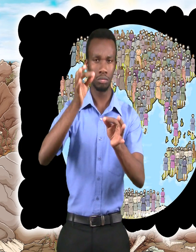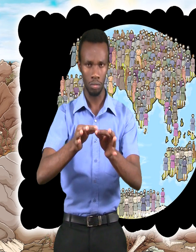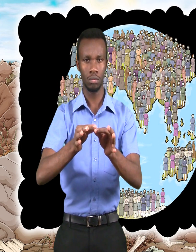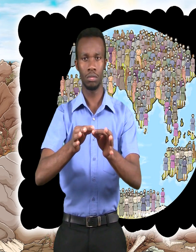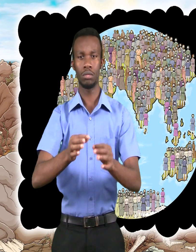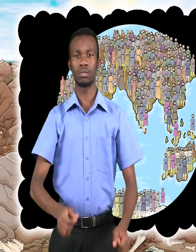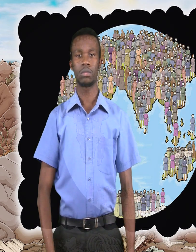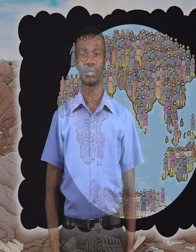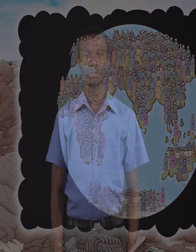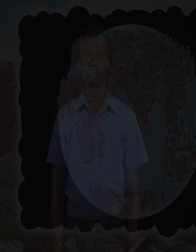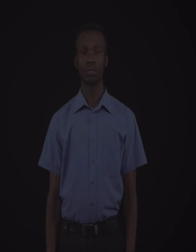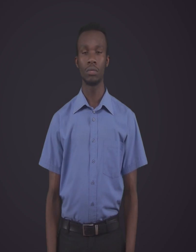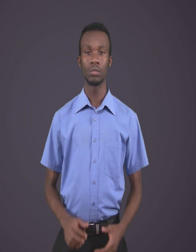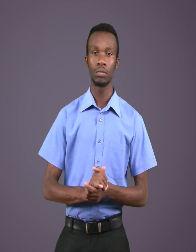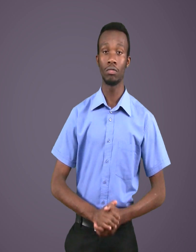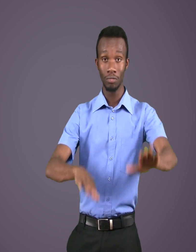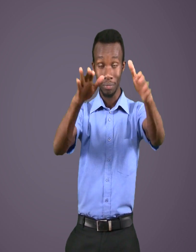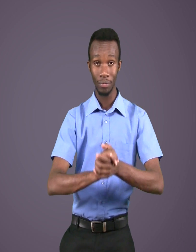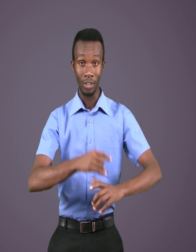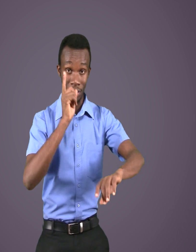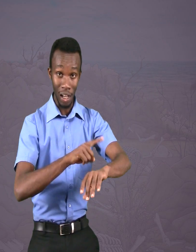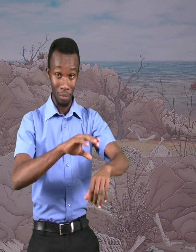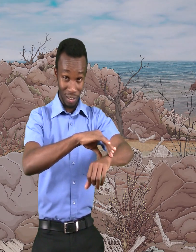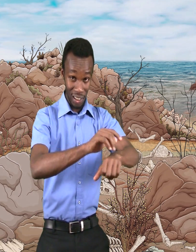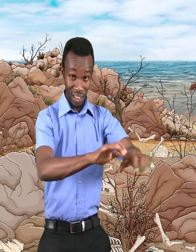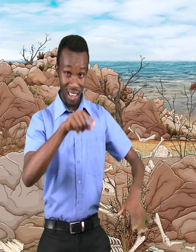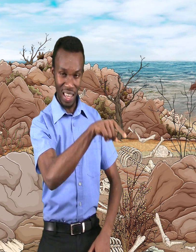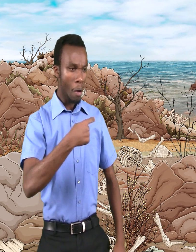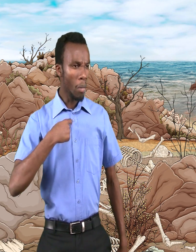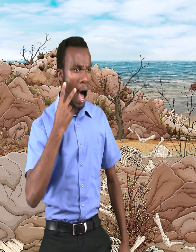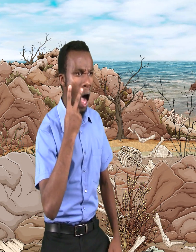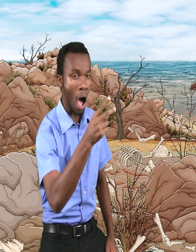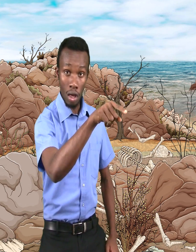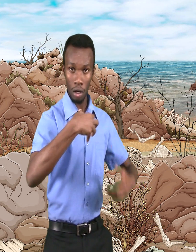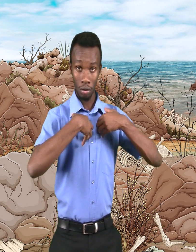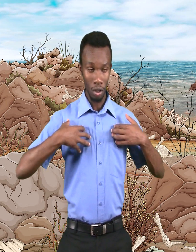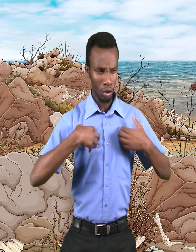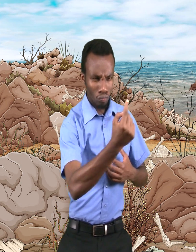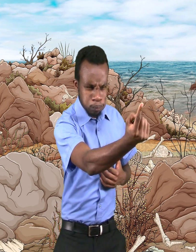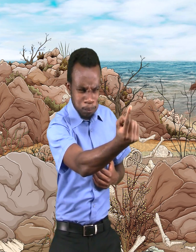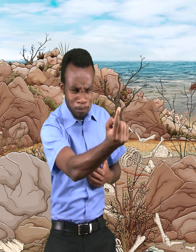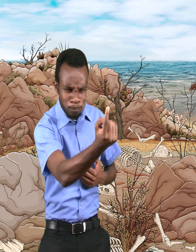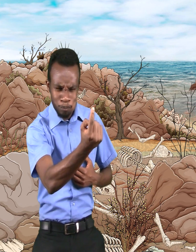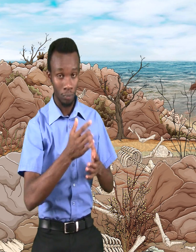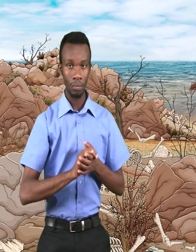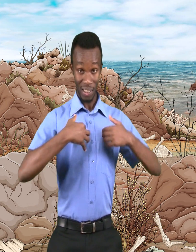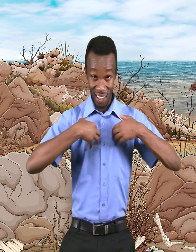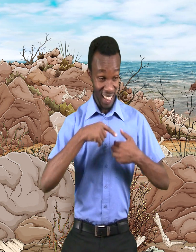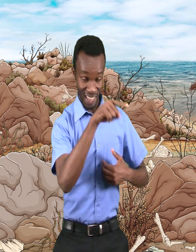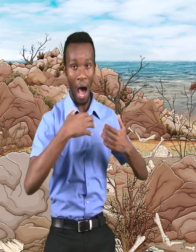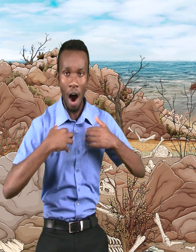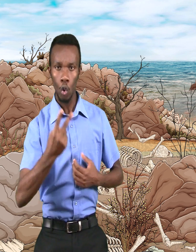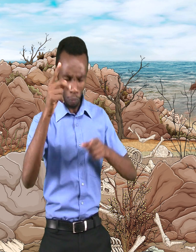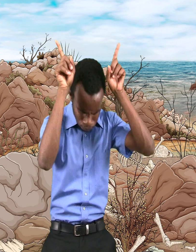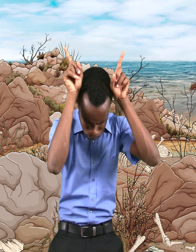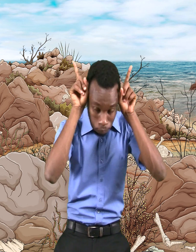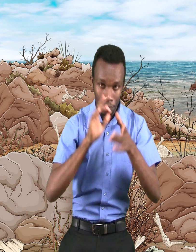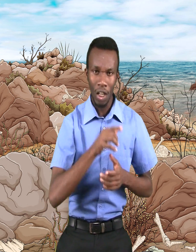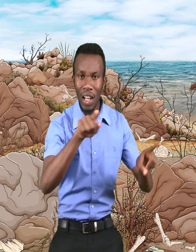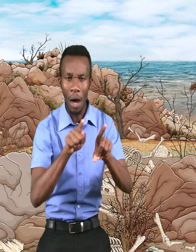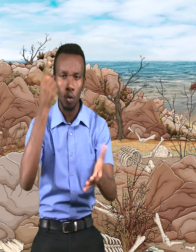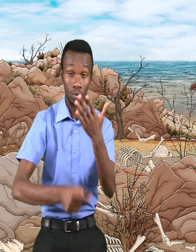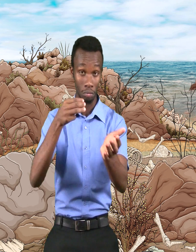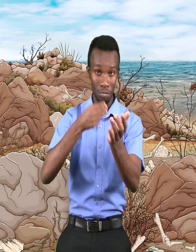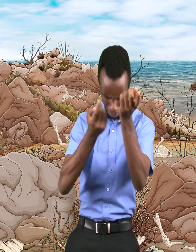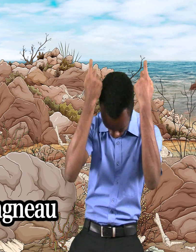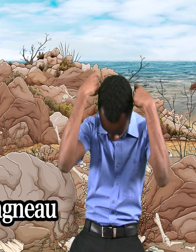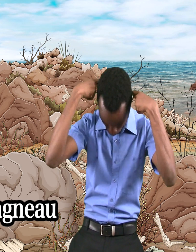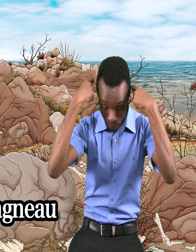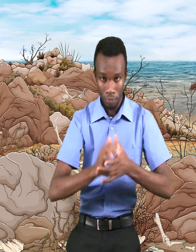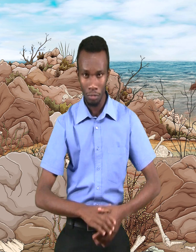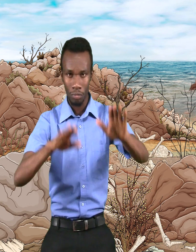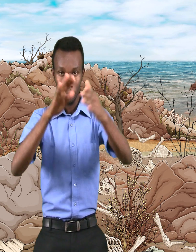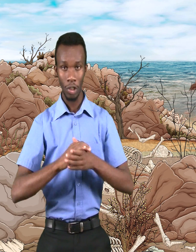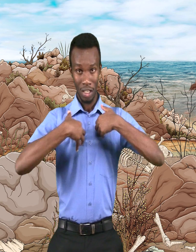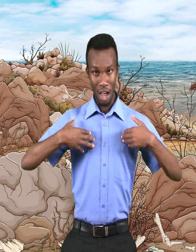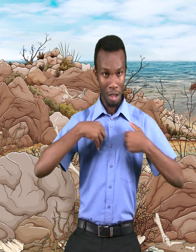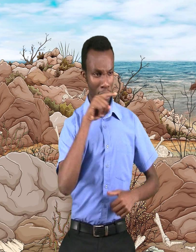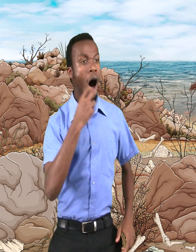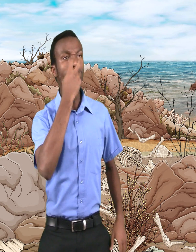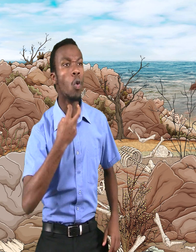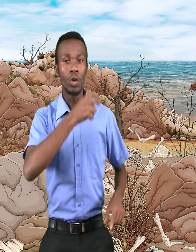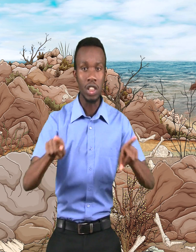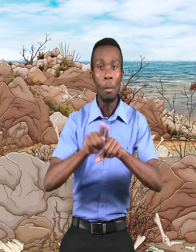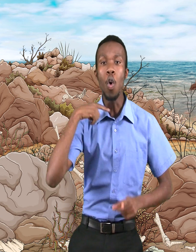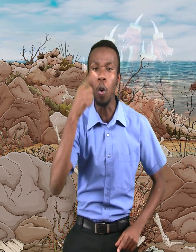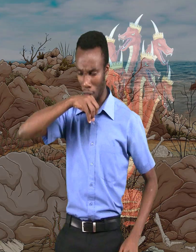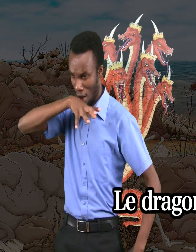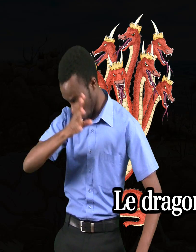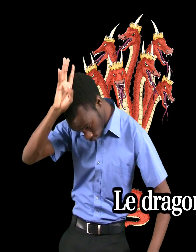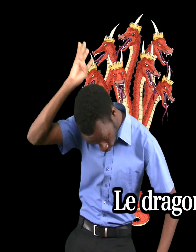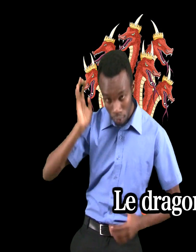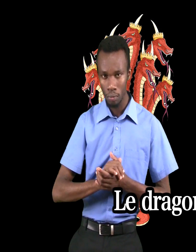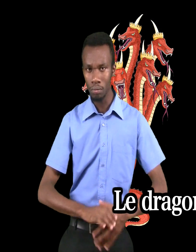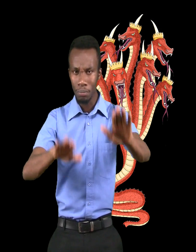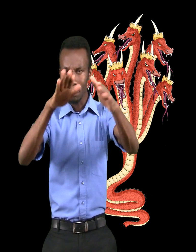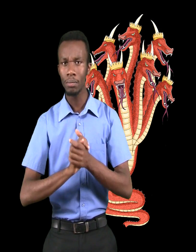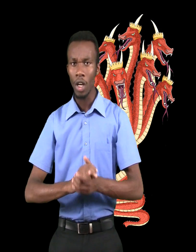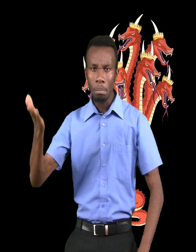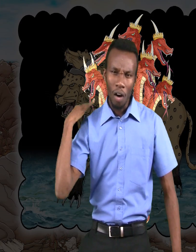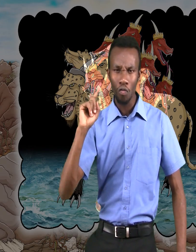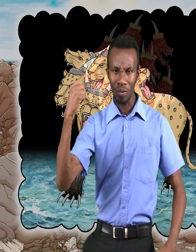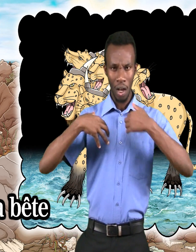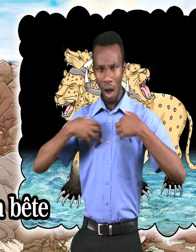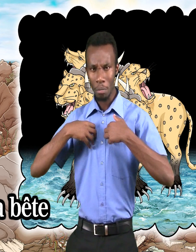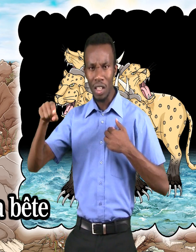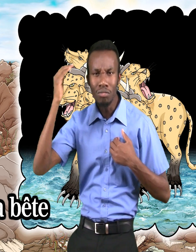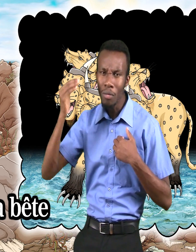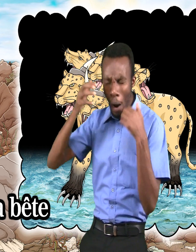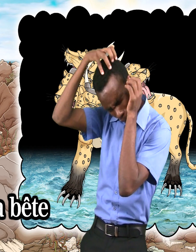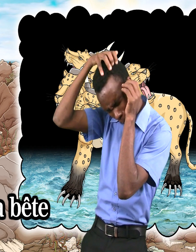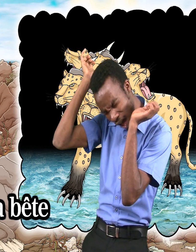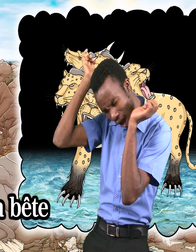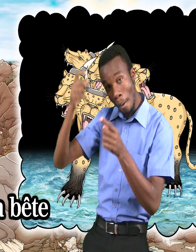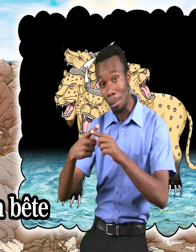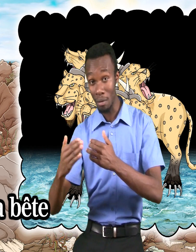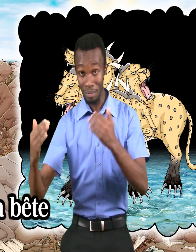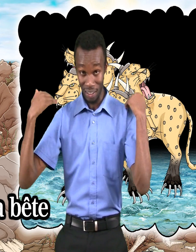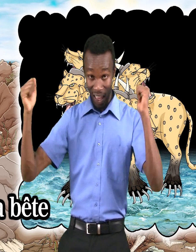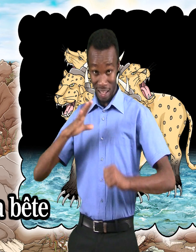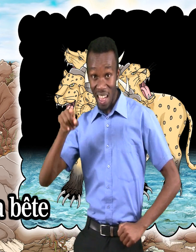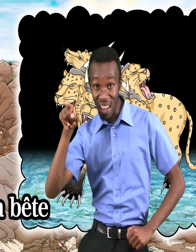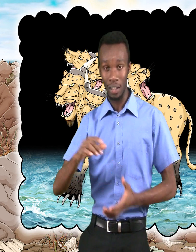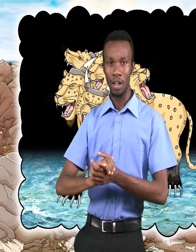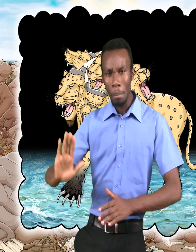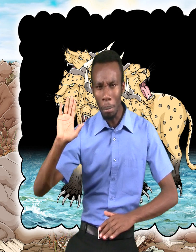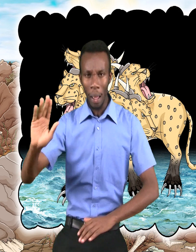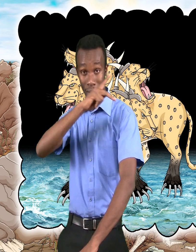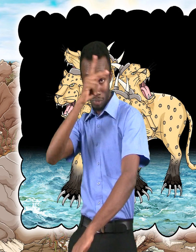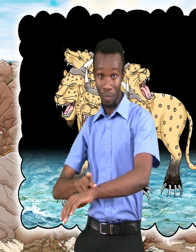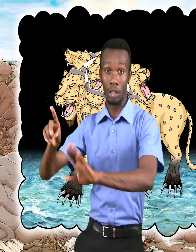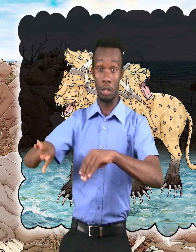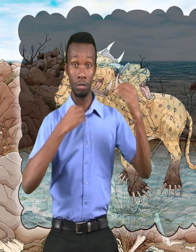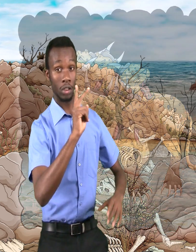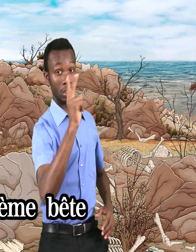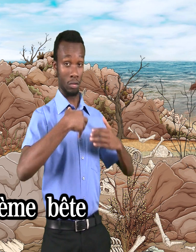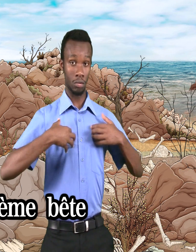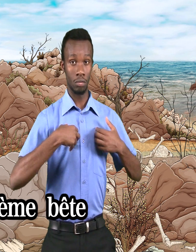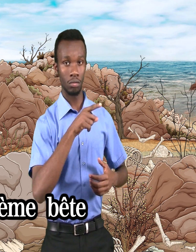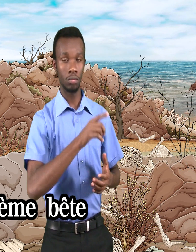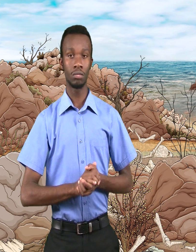Then I saw another beast rising out of the earth. This beast had two horns like a lamb, but spoke like a dragon.